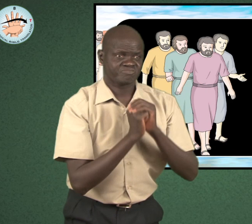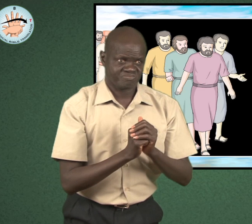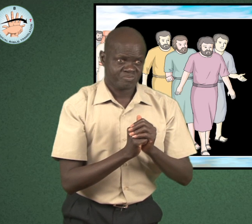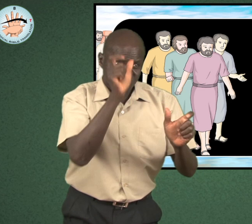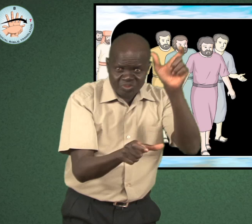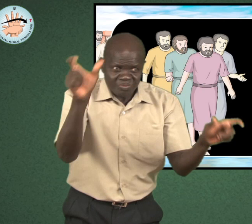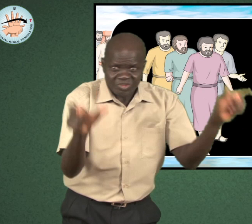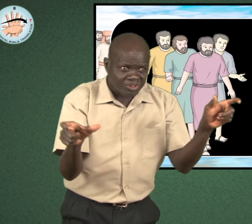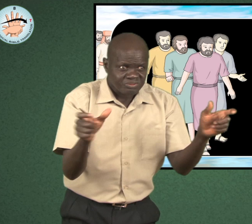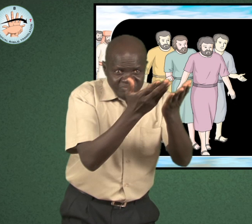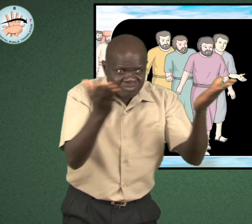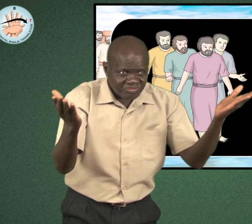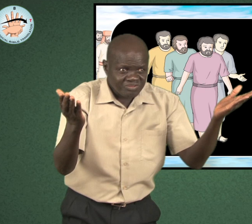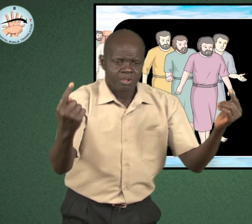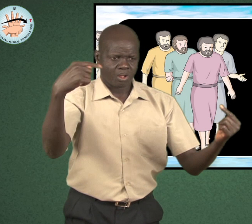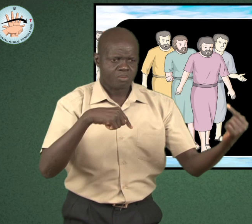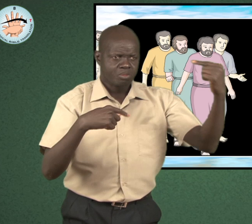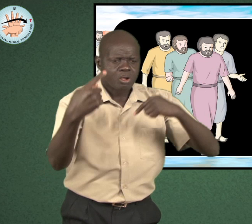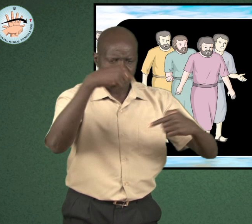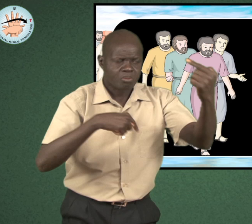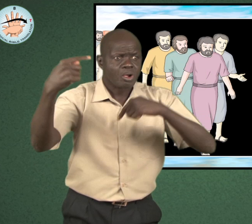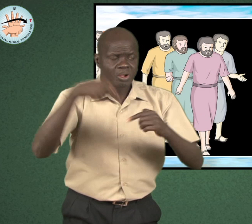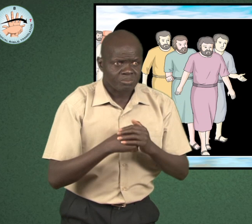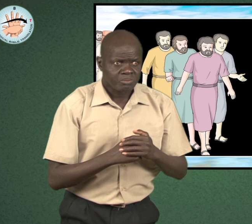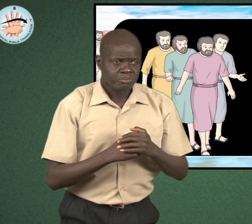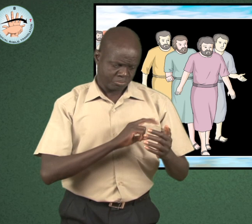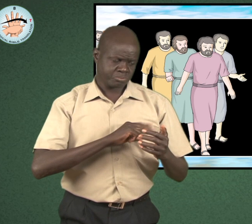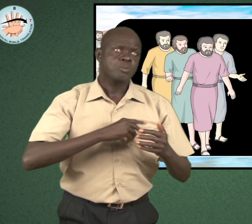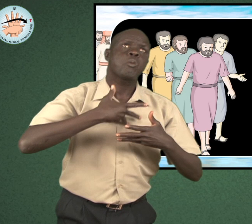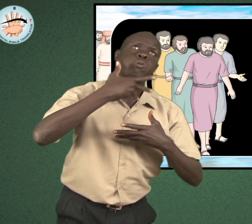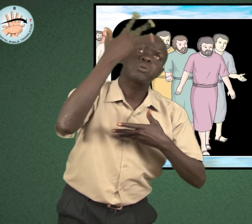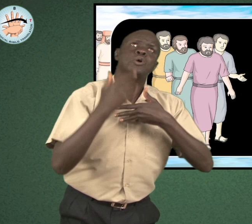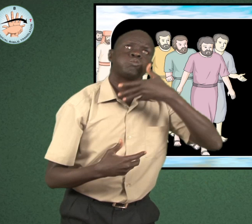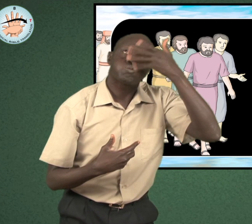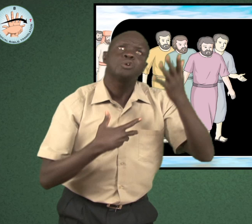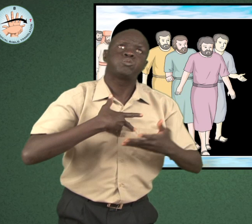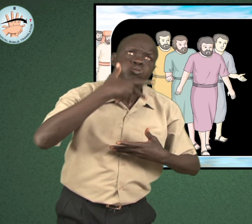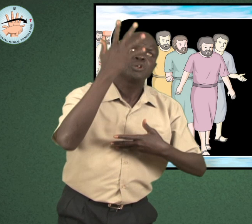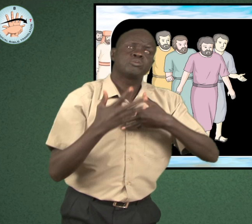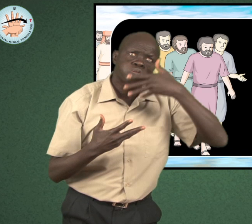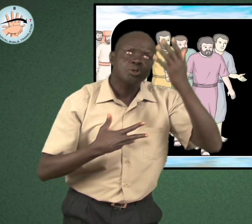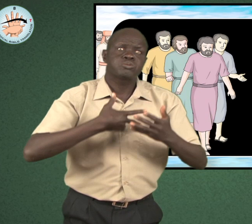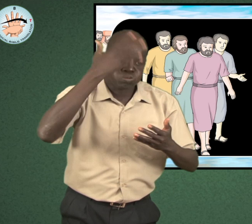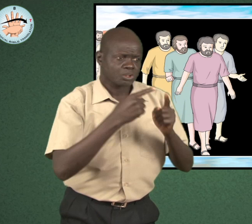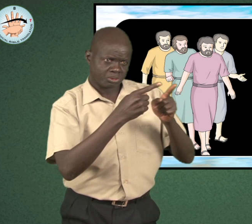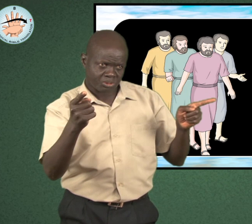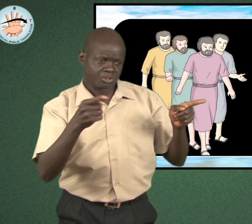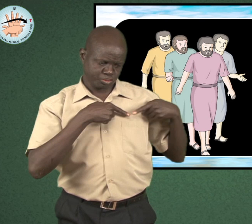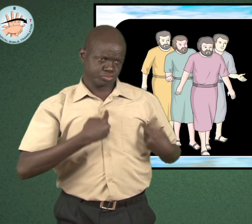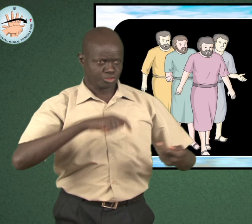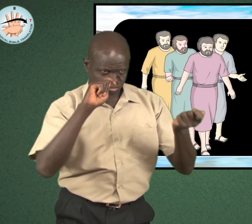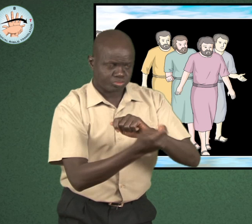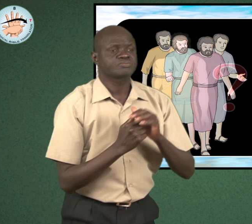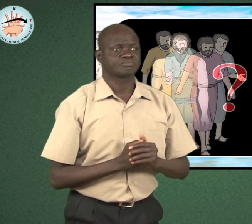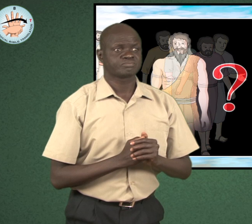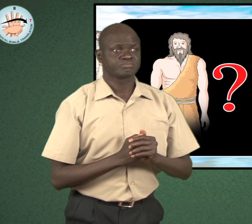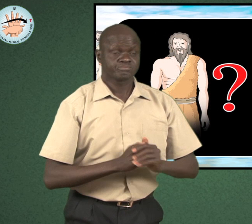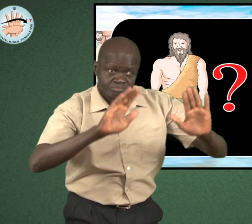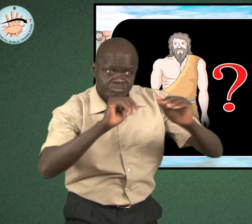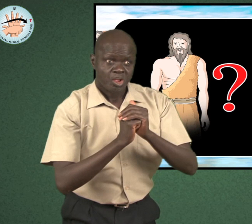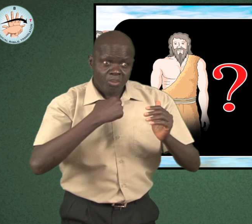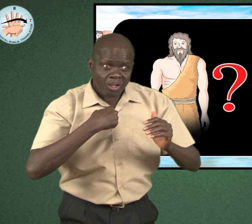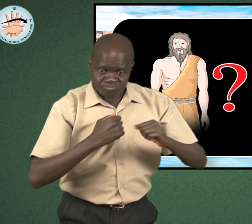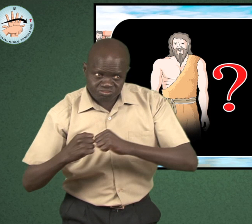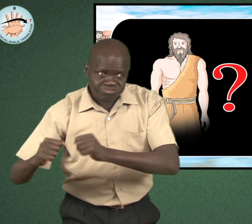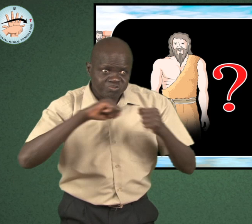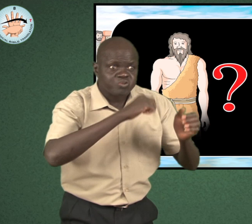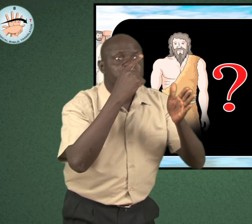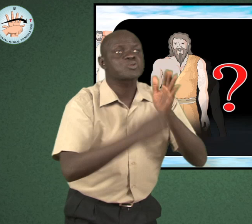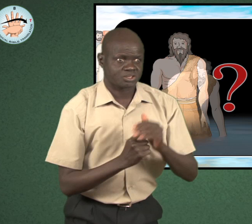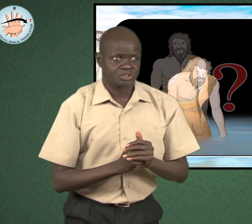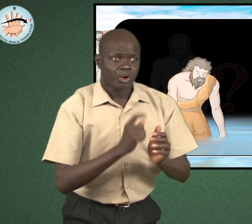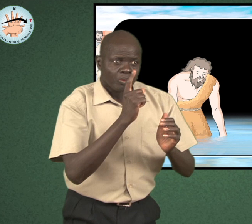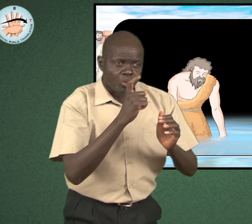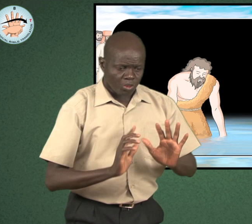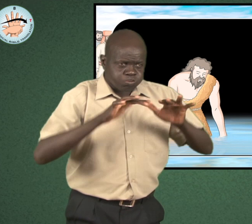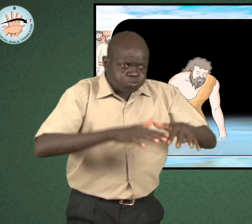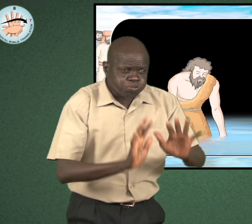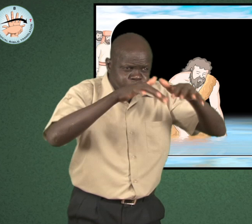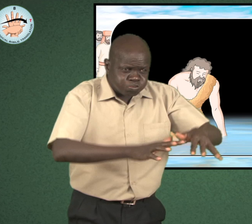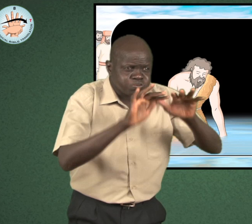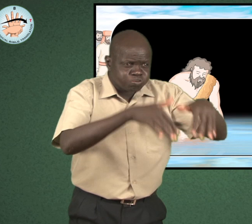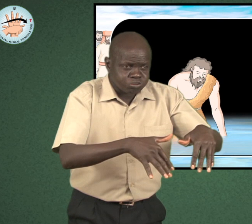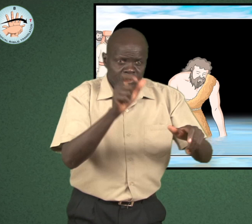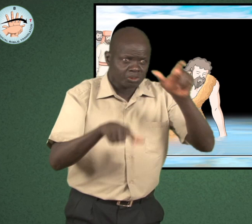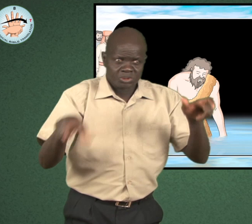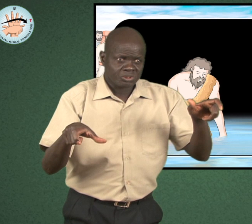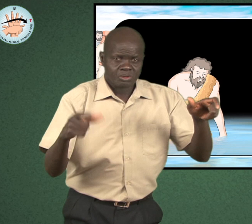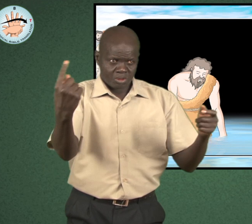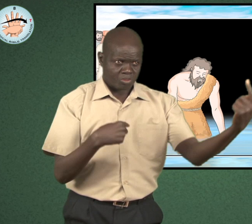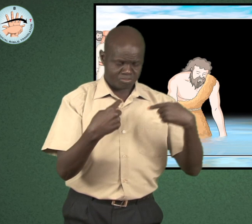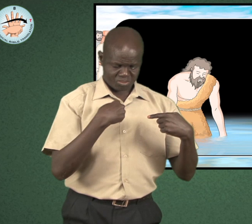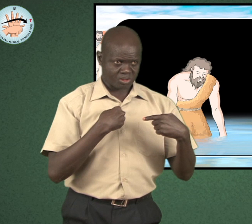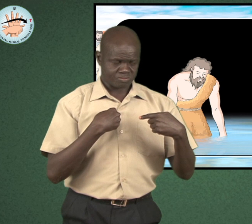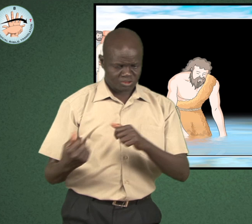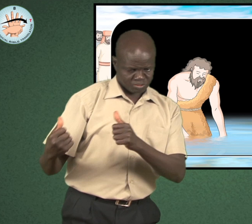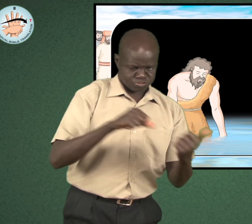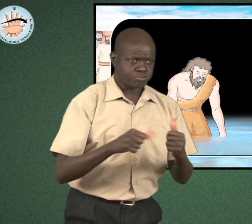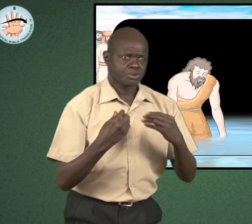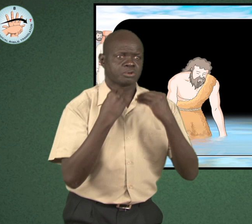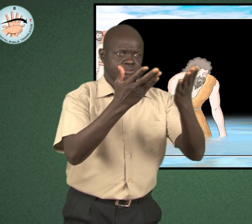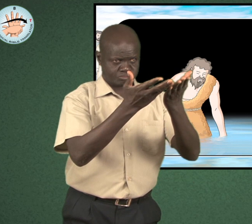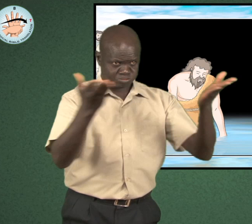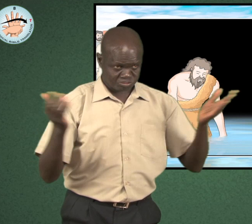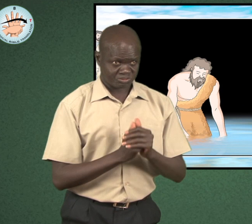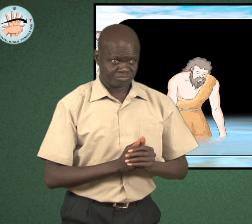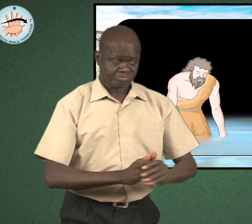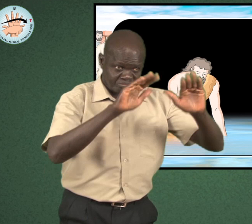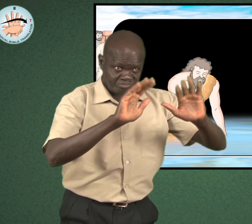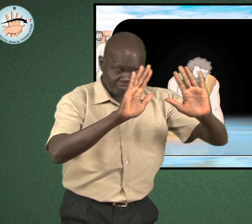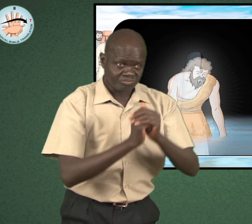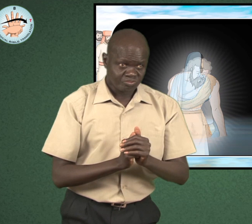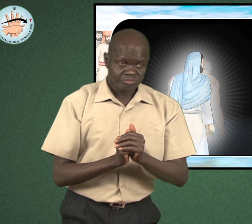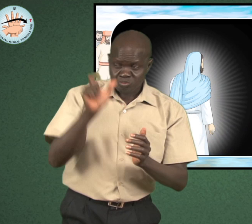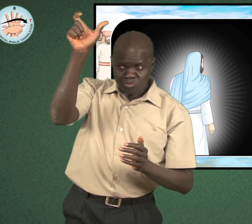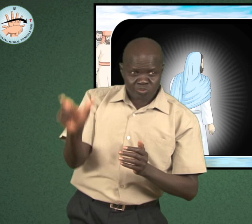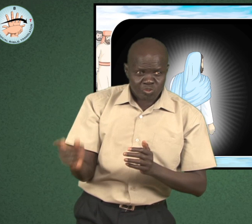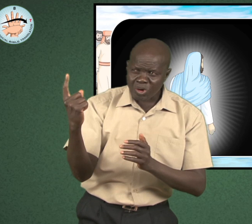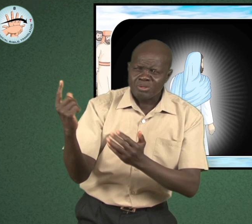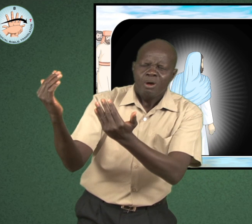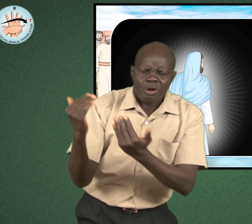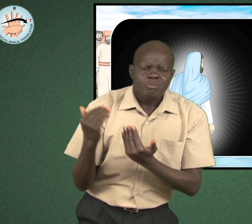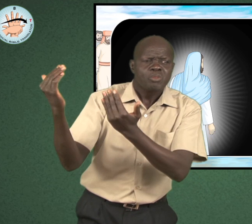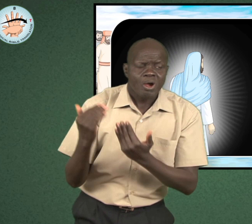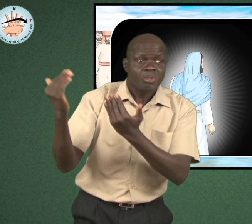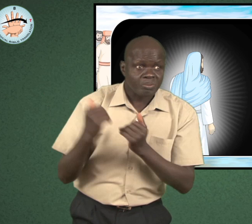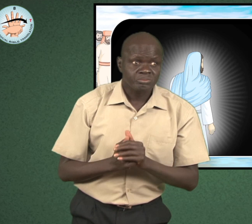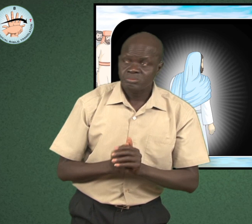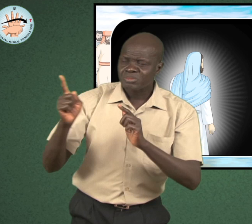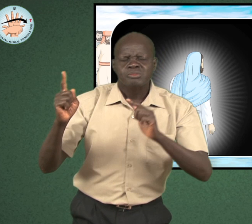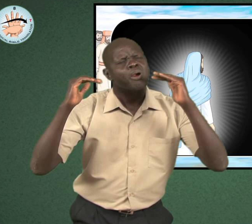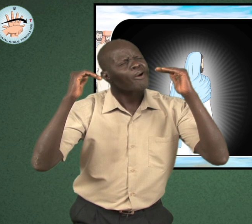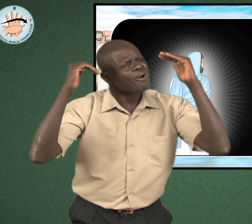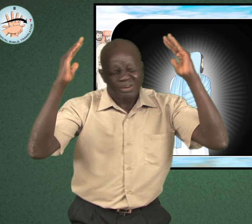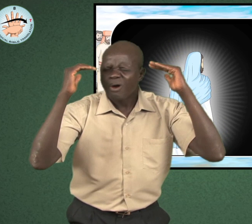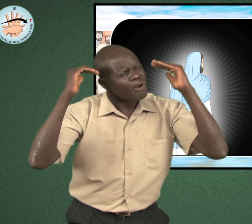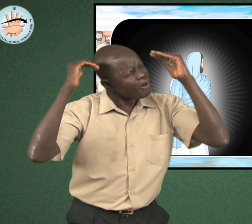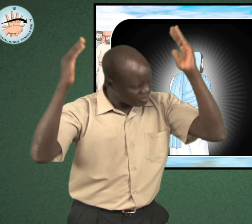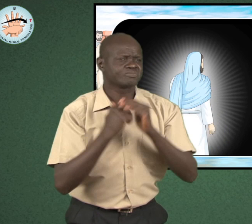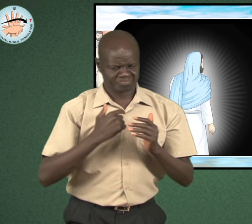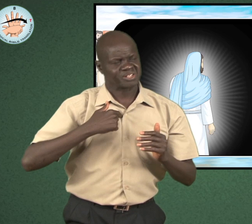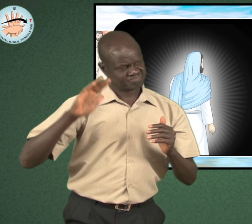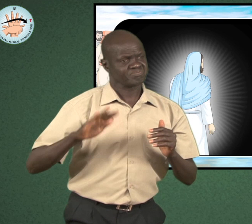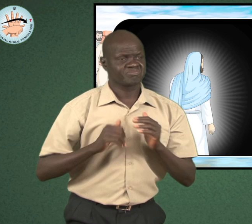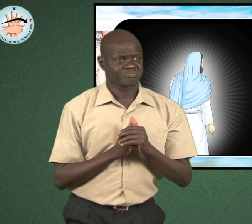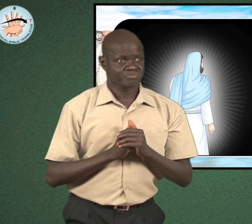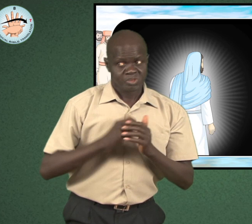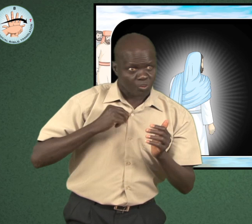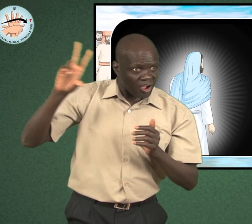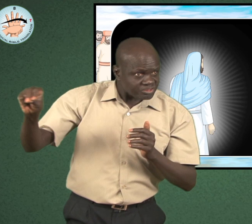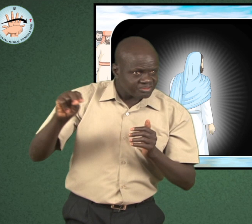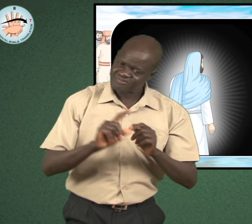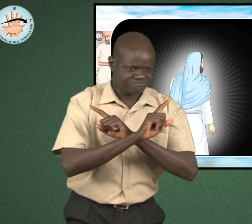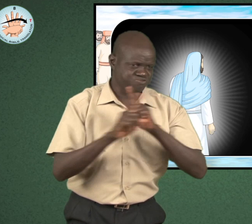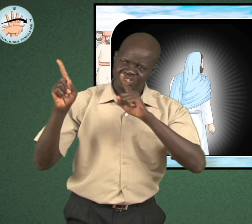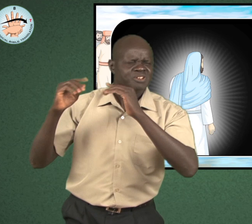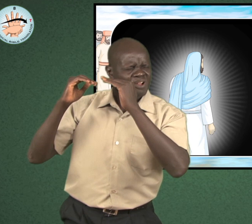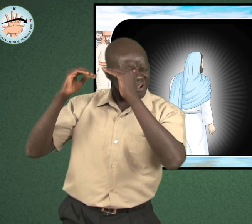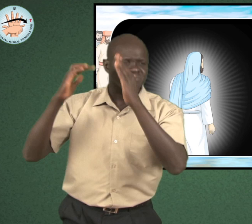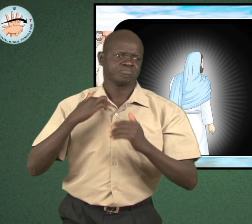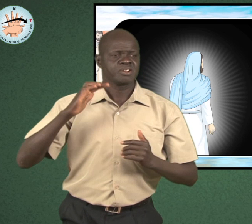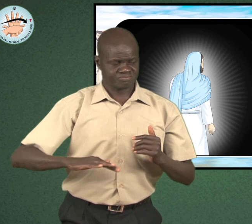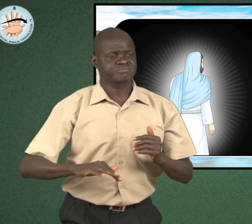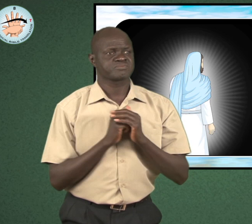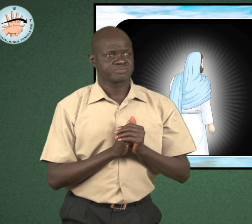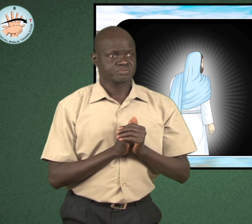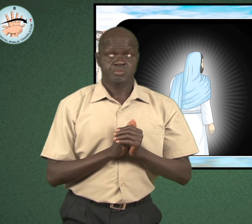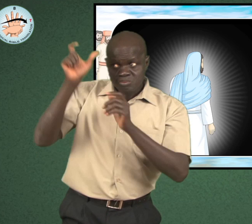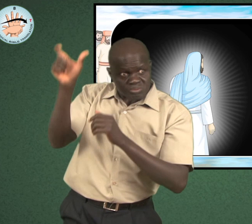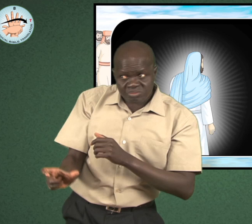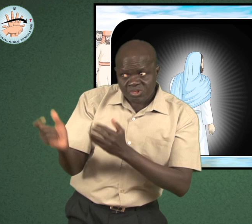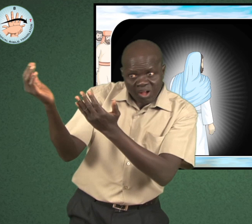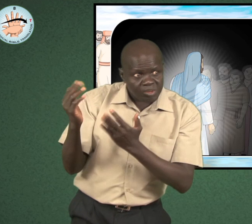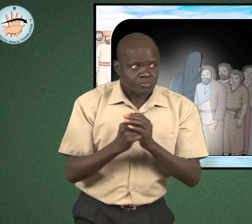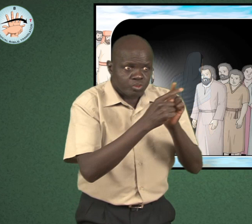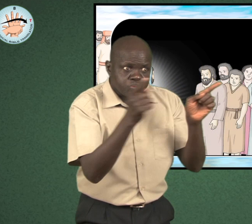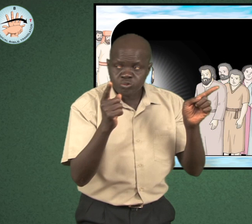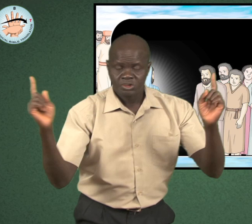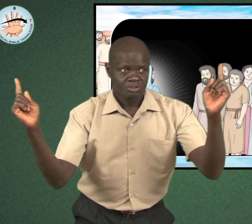I baptize you with water for repentance, but after me will come One more powerful than I, whose sandals I am not worthy to carry.